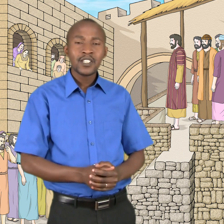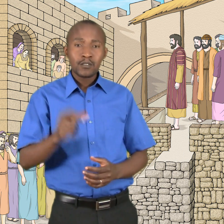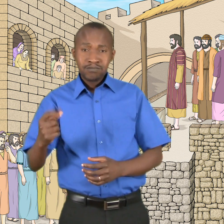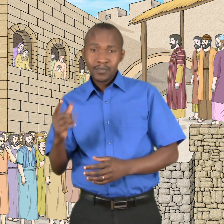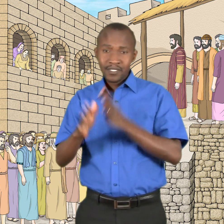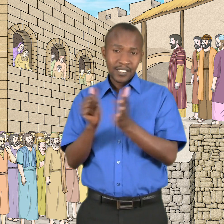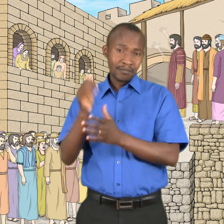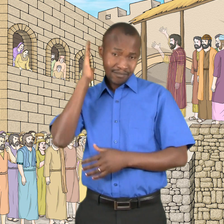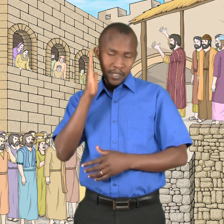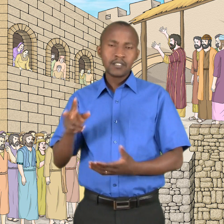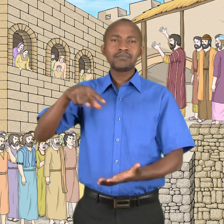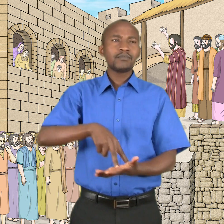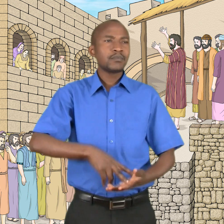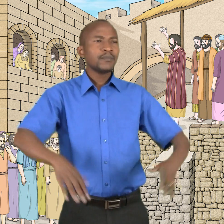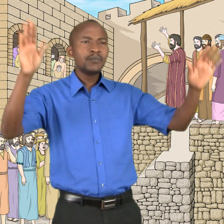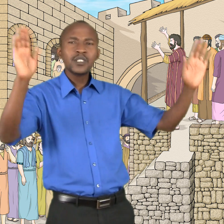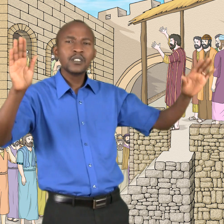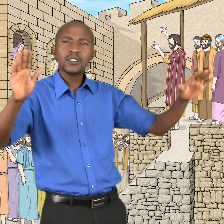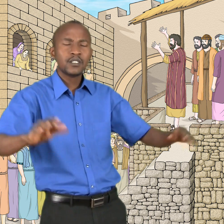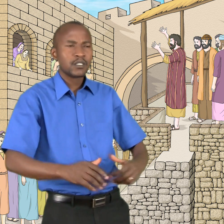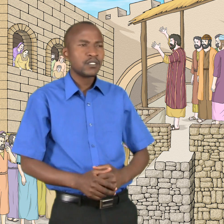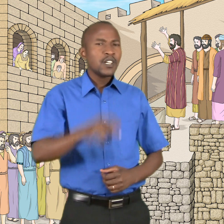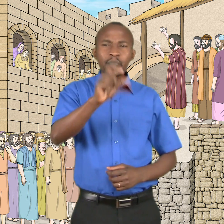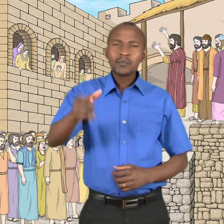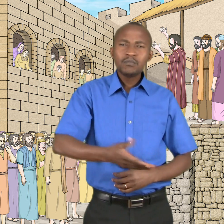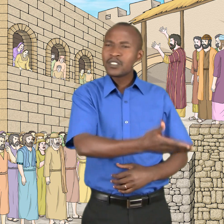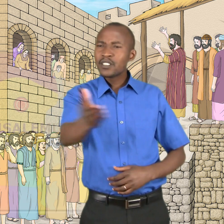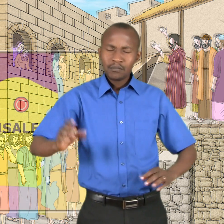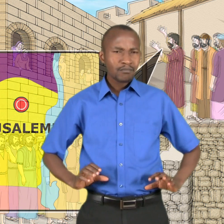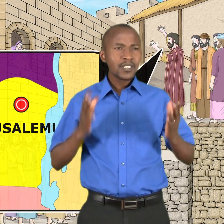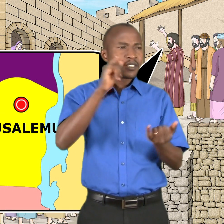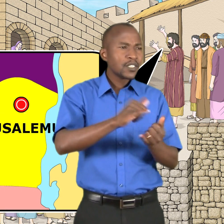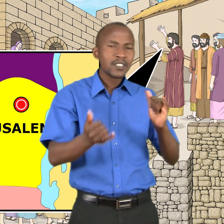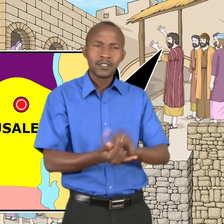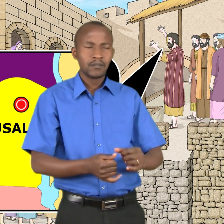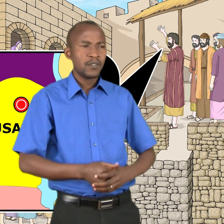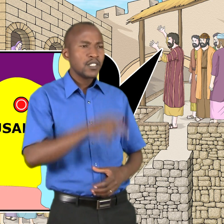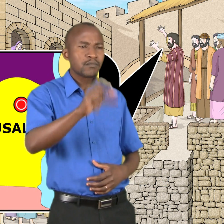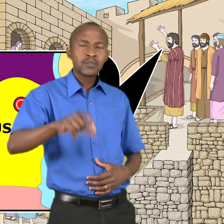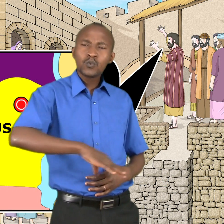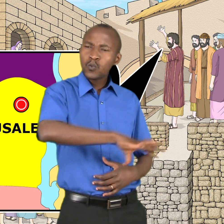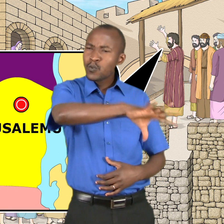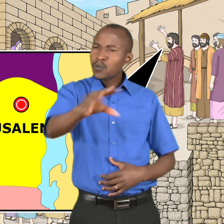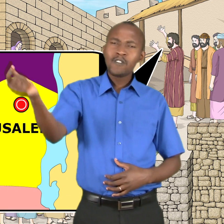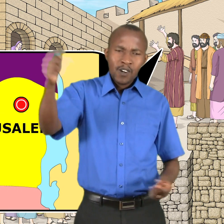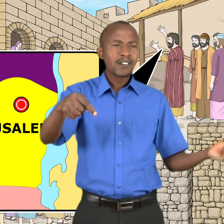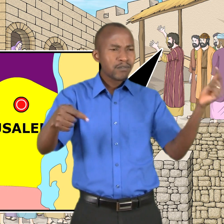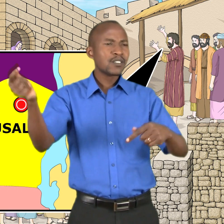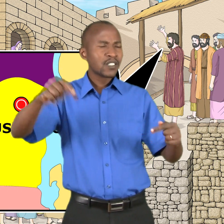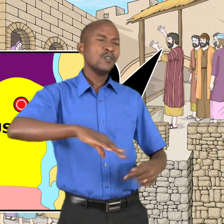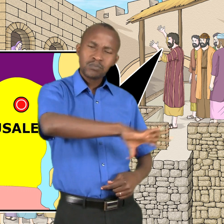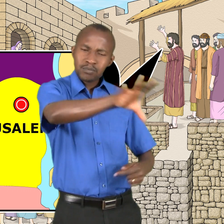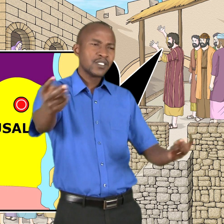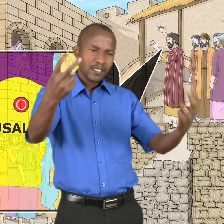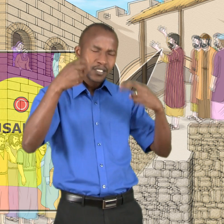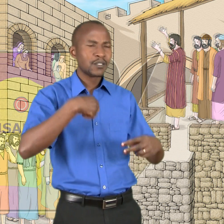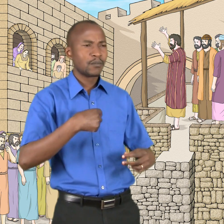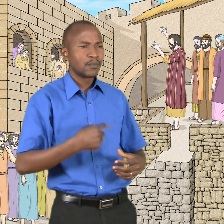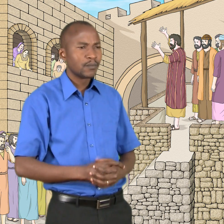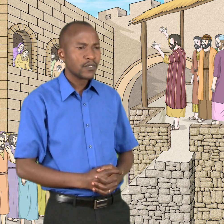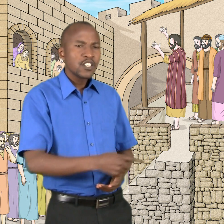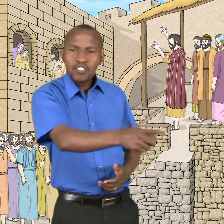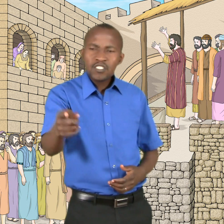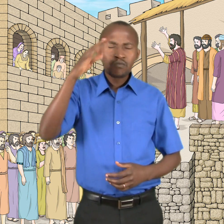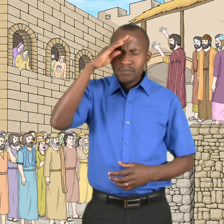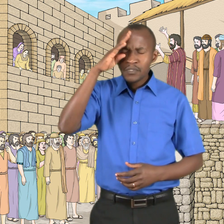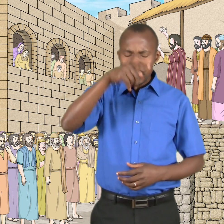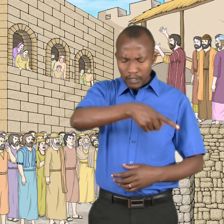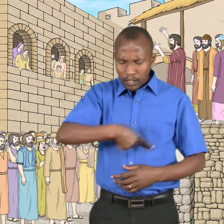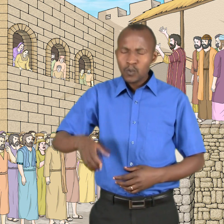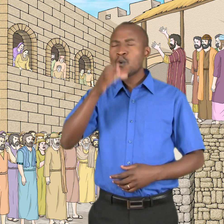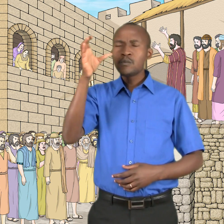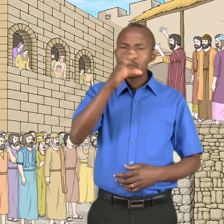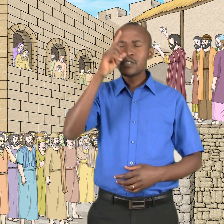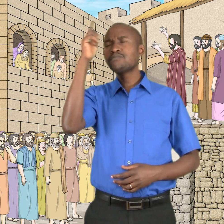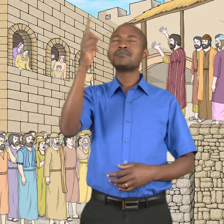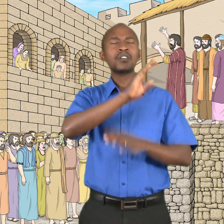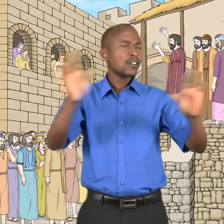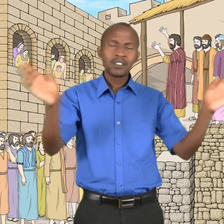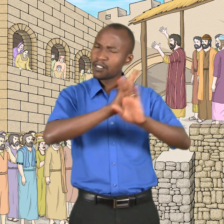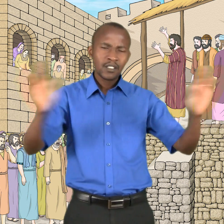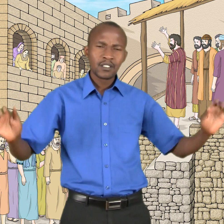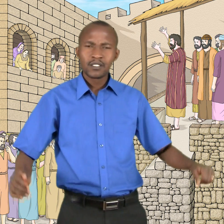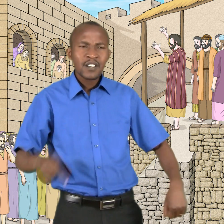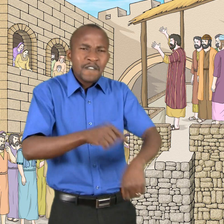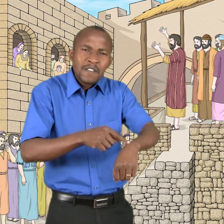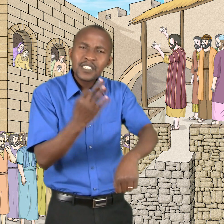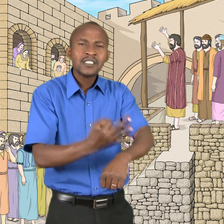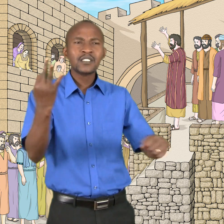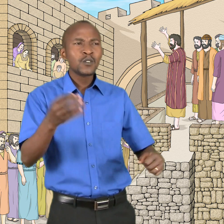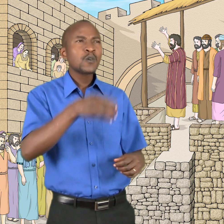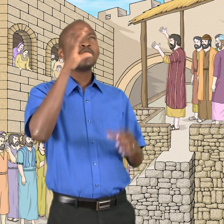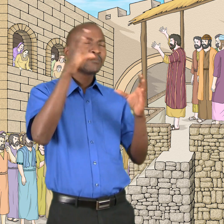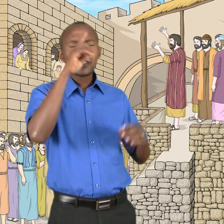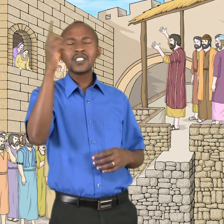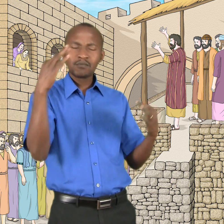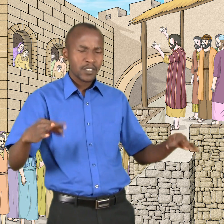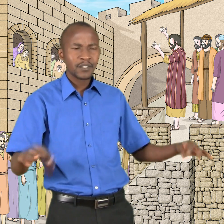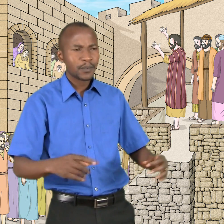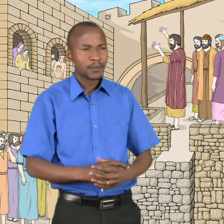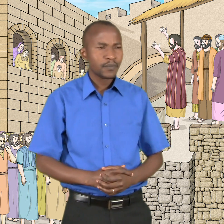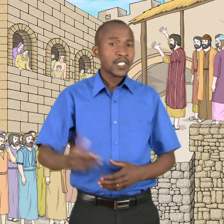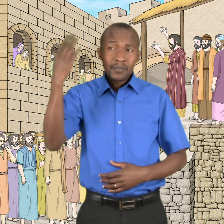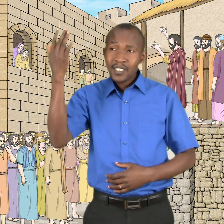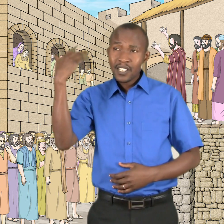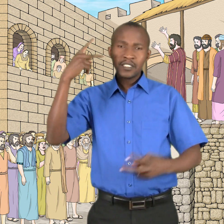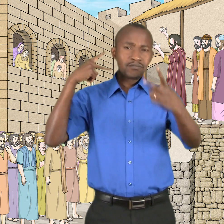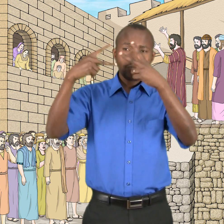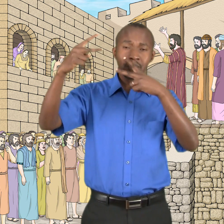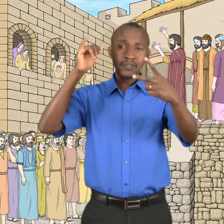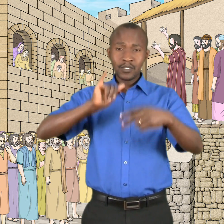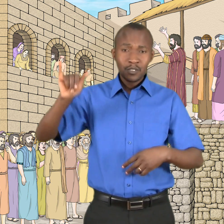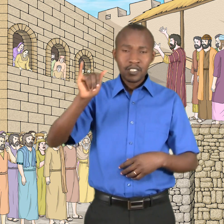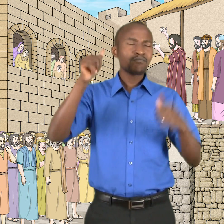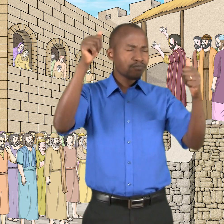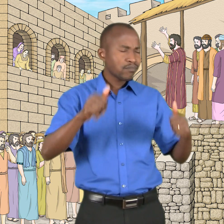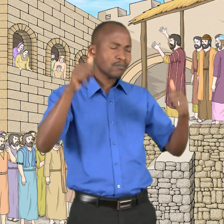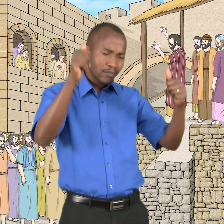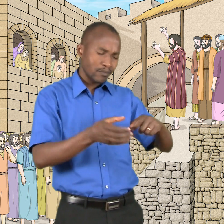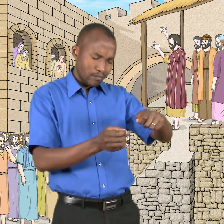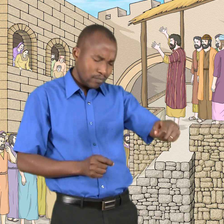Then Peter stood up with the Eleven, lifted up his voice, and addressed the crowd: “Men of Judea and all who dwell in Jerusalem, let this be known to you, and listen carefully to my words.